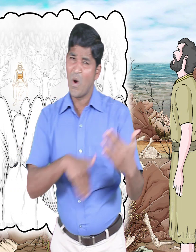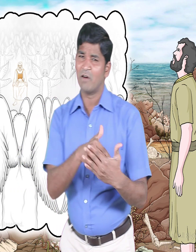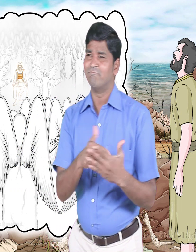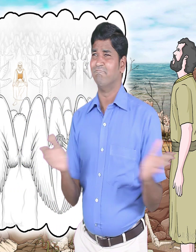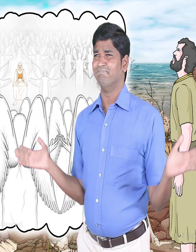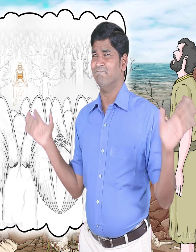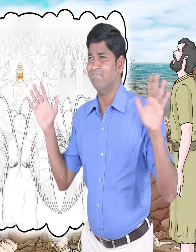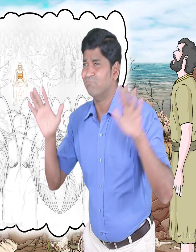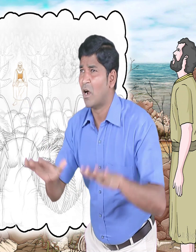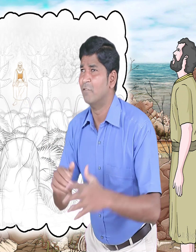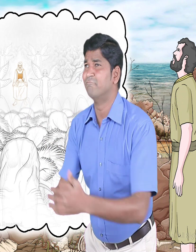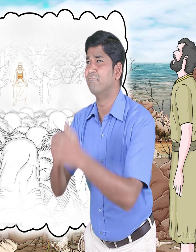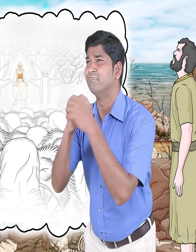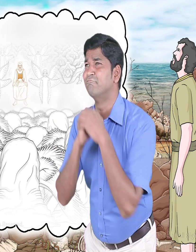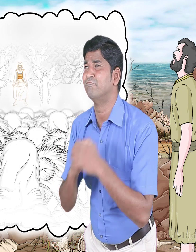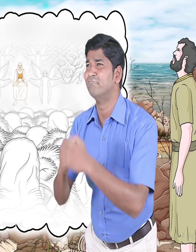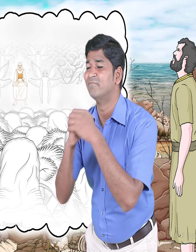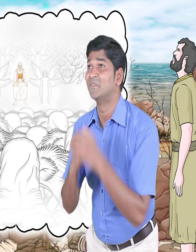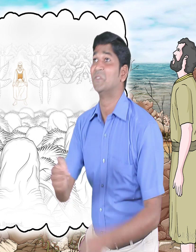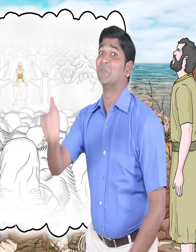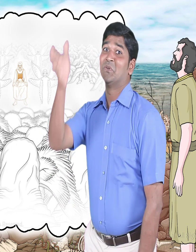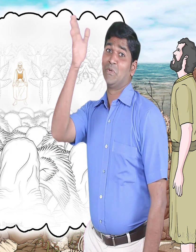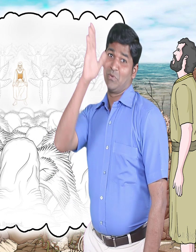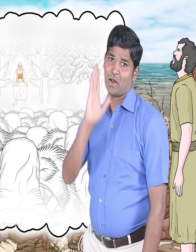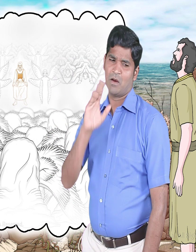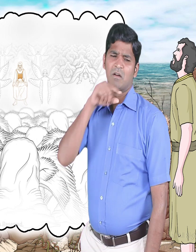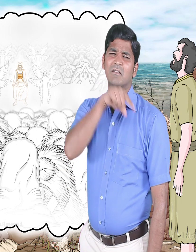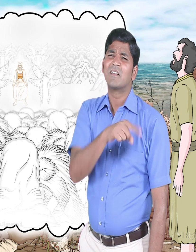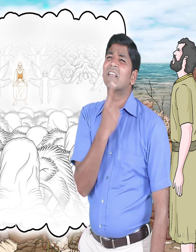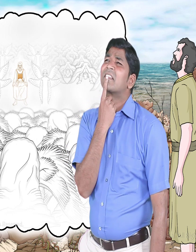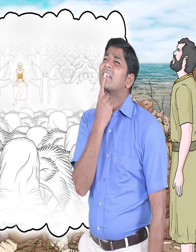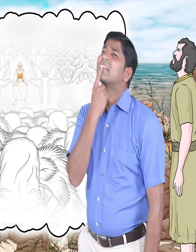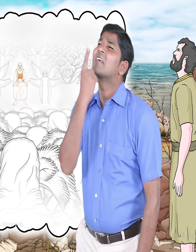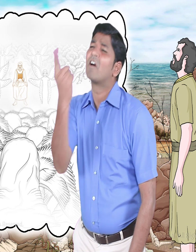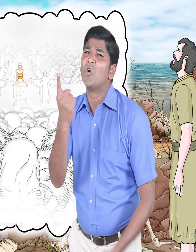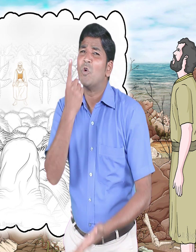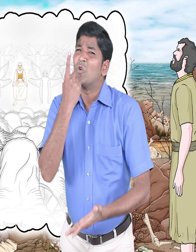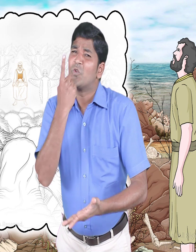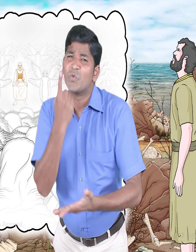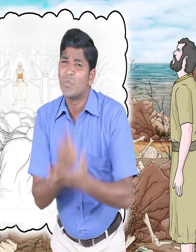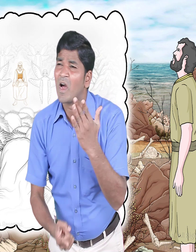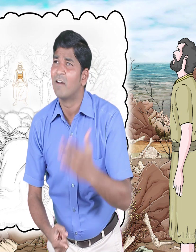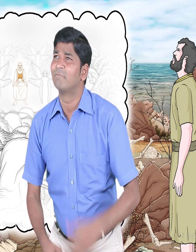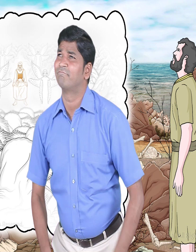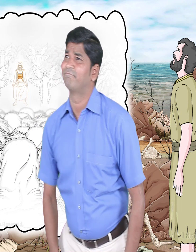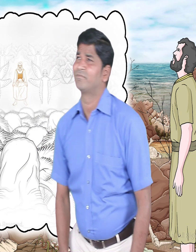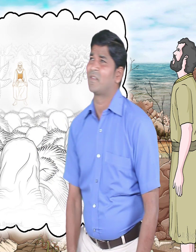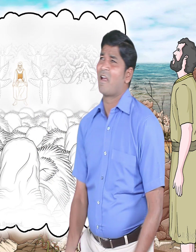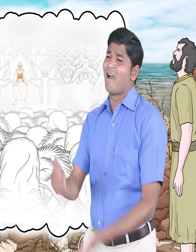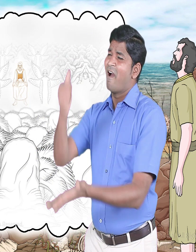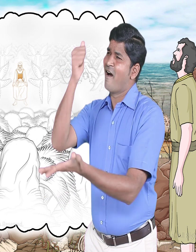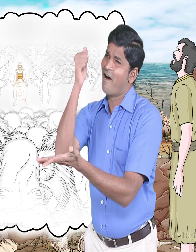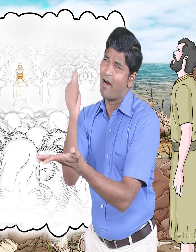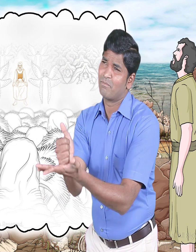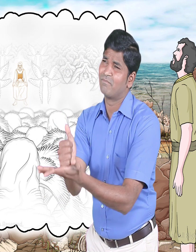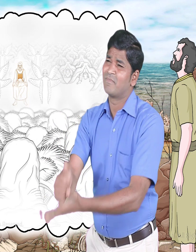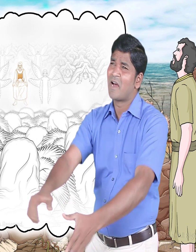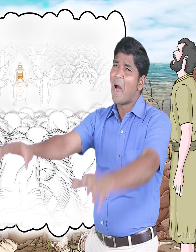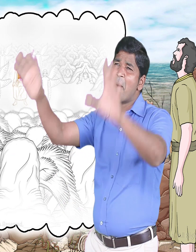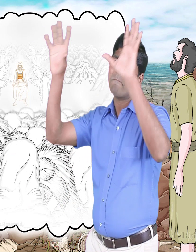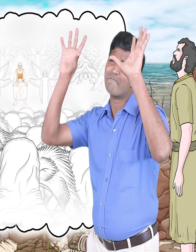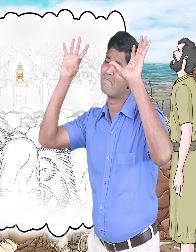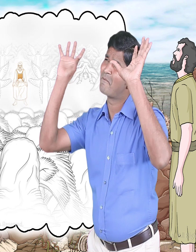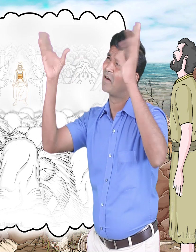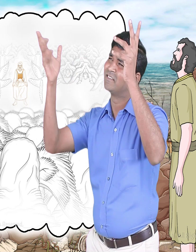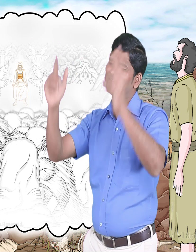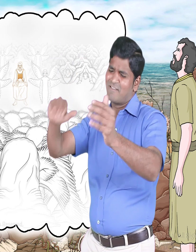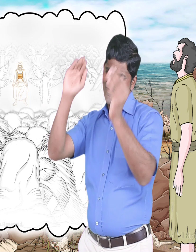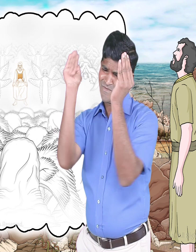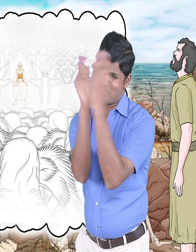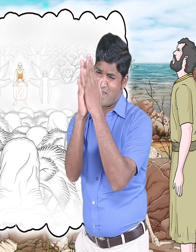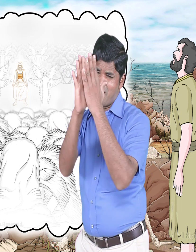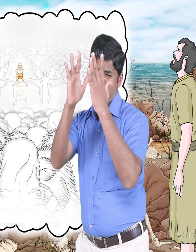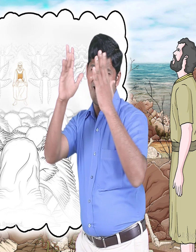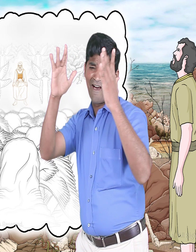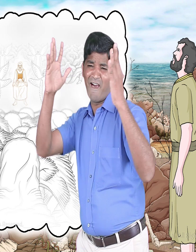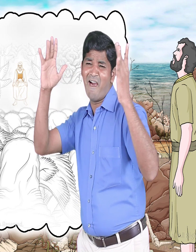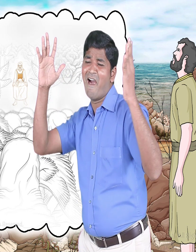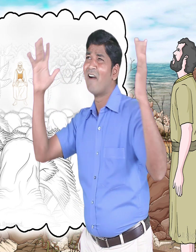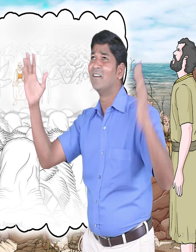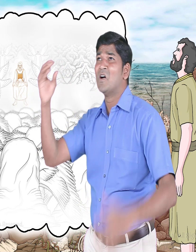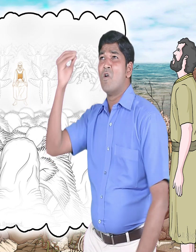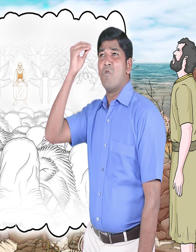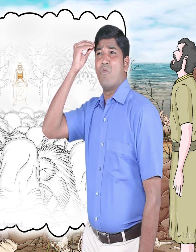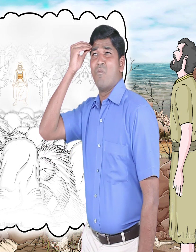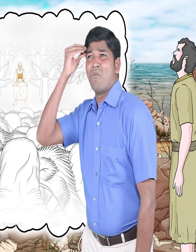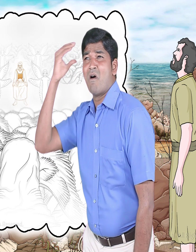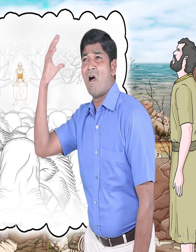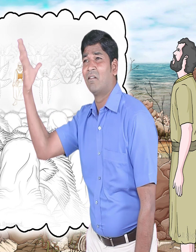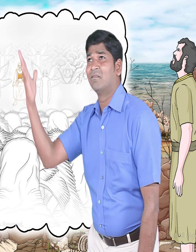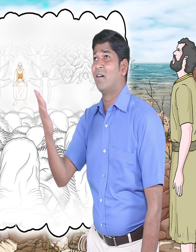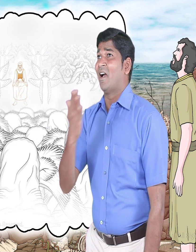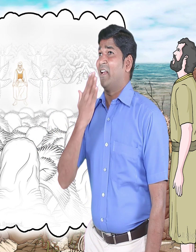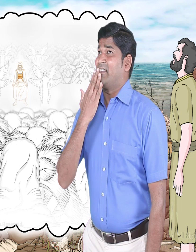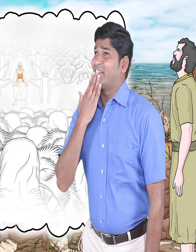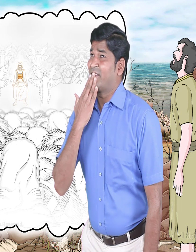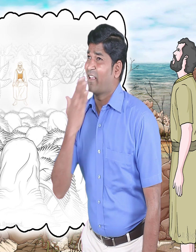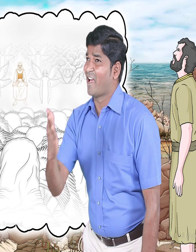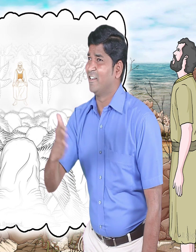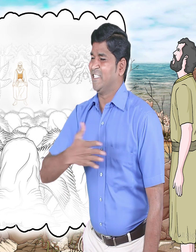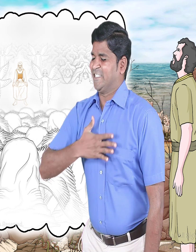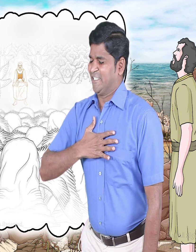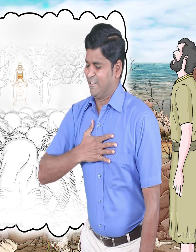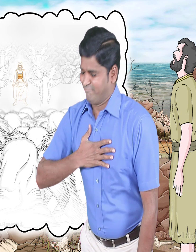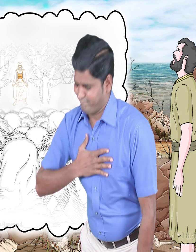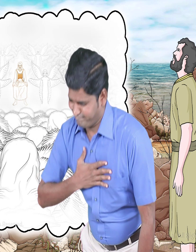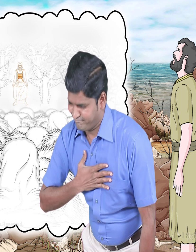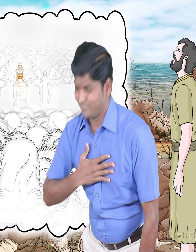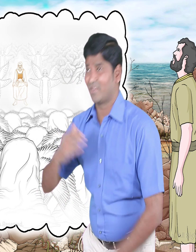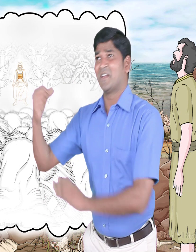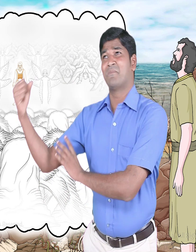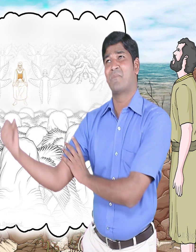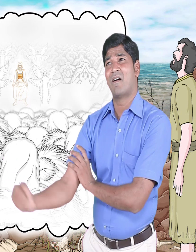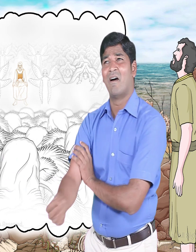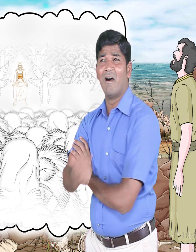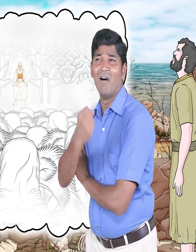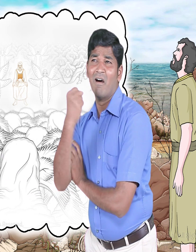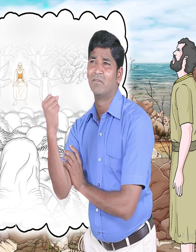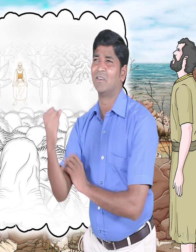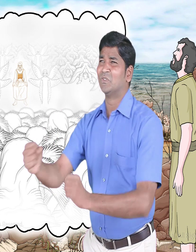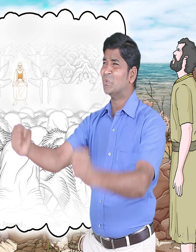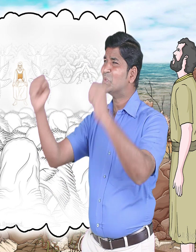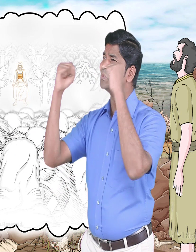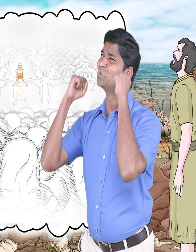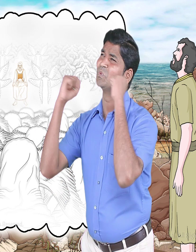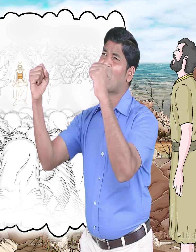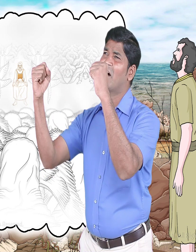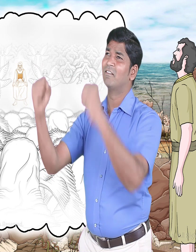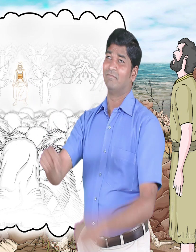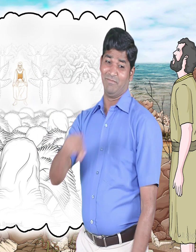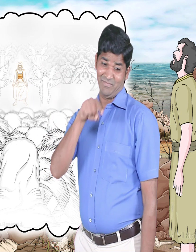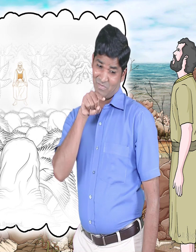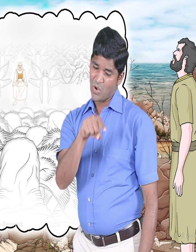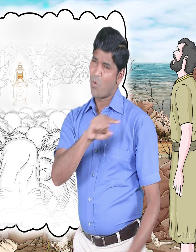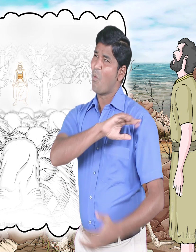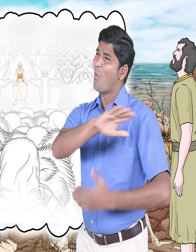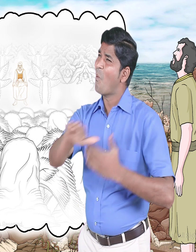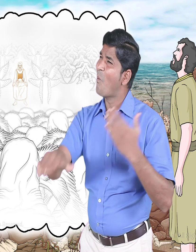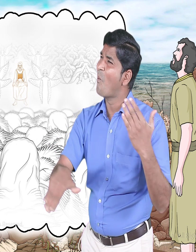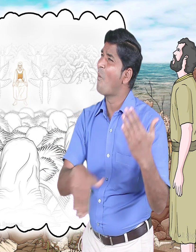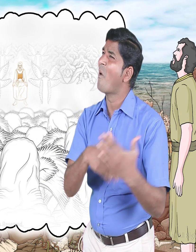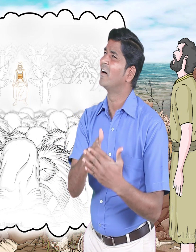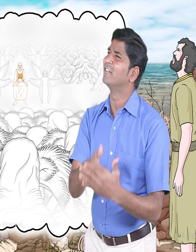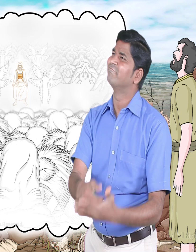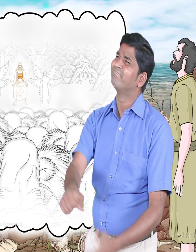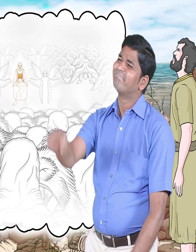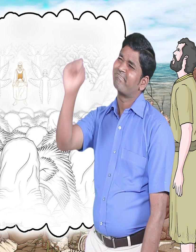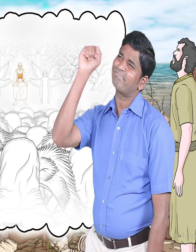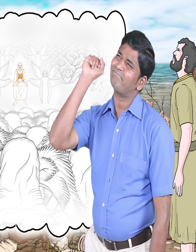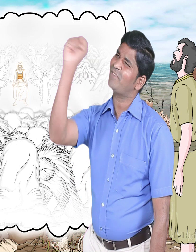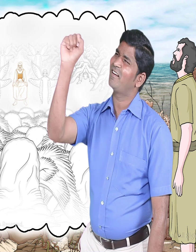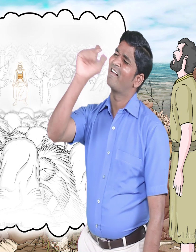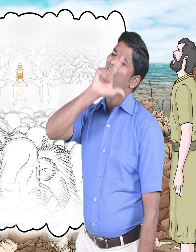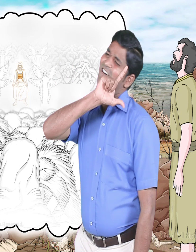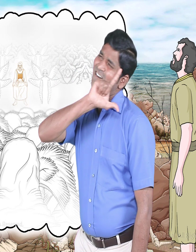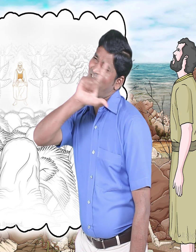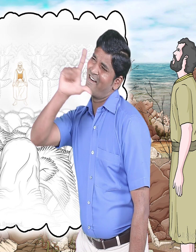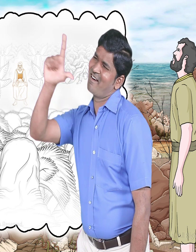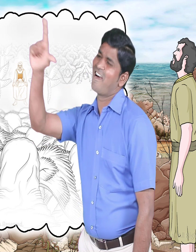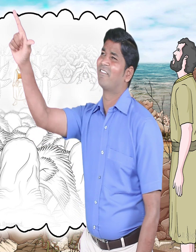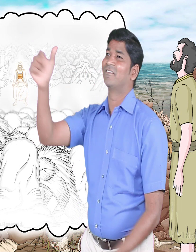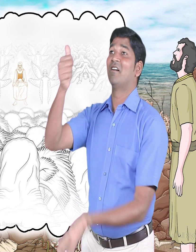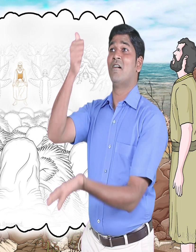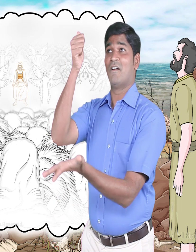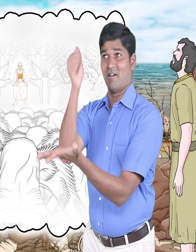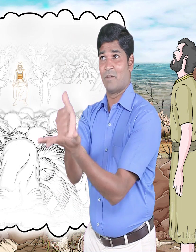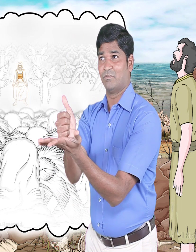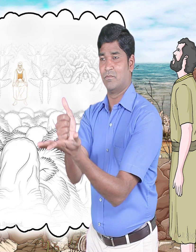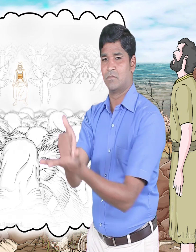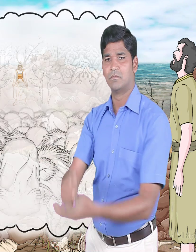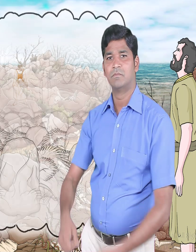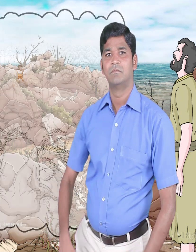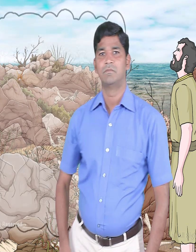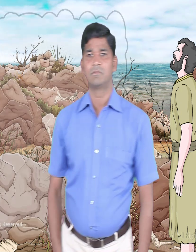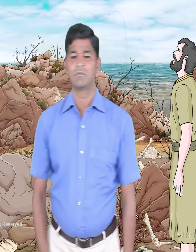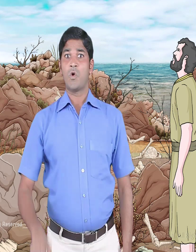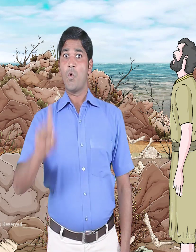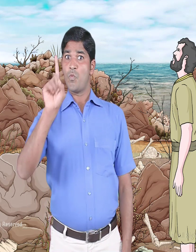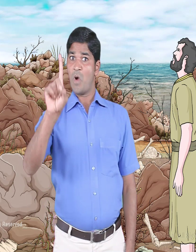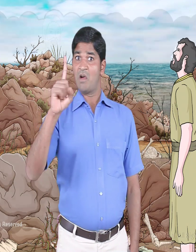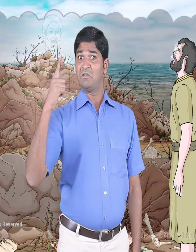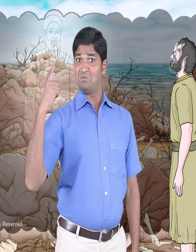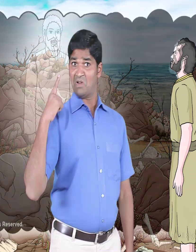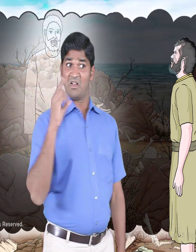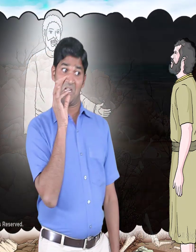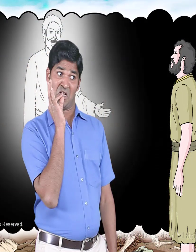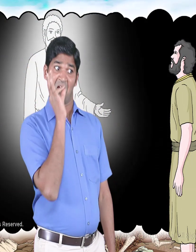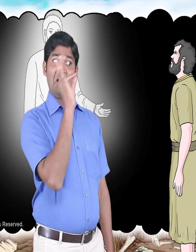And they fell facedown before the throne and worshiped God, saying, “Amen! Blessing and glory and wisdom and thanks and honor and power and strength be to our God forever and ever! Amen.”